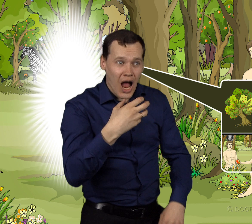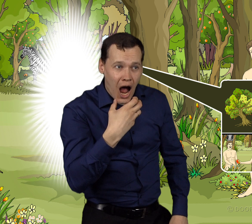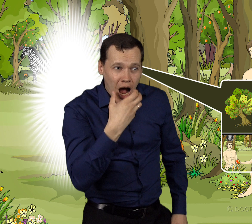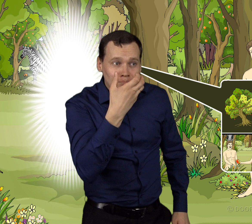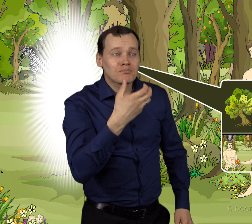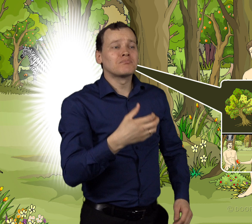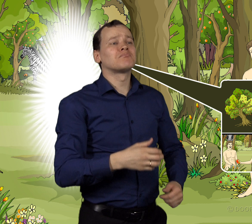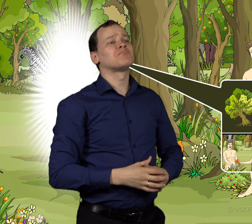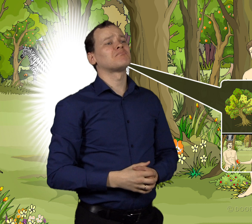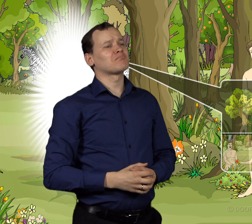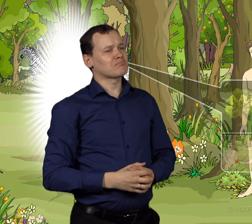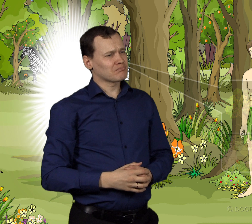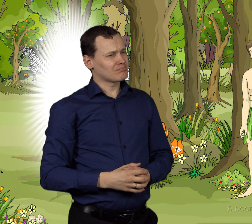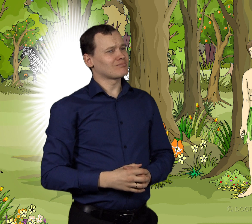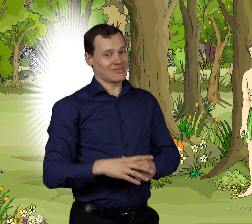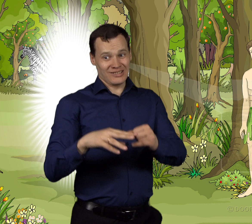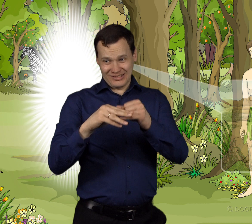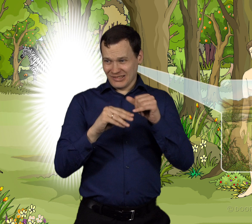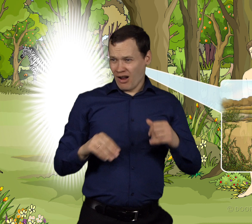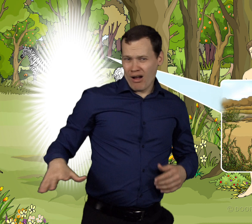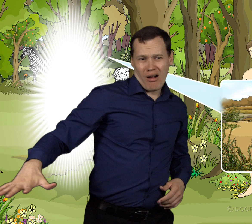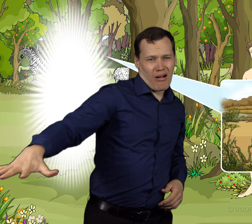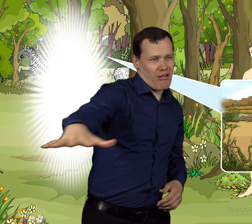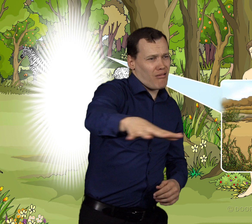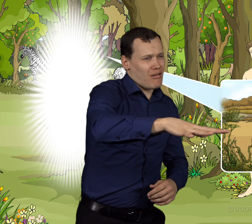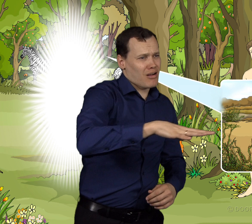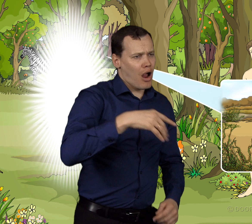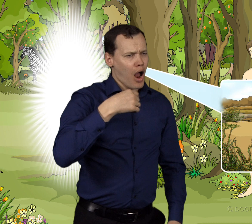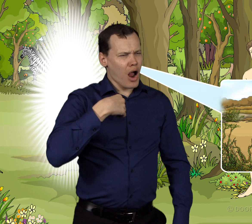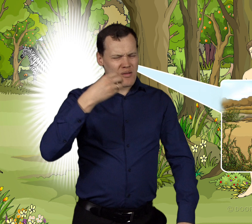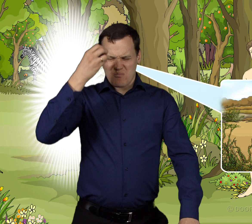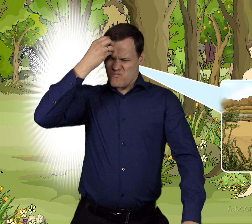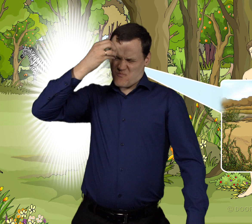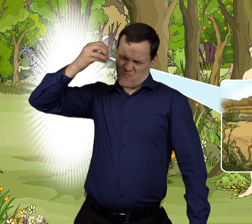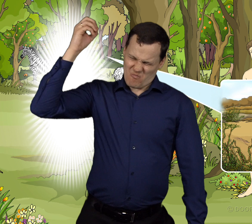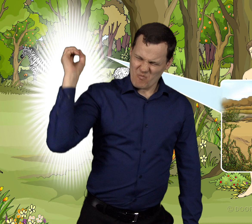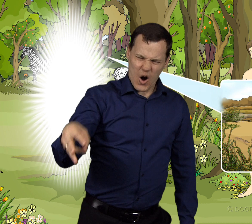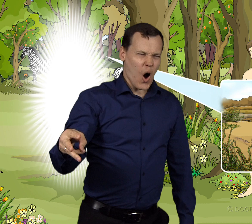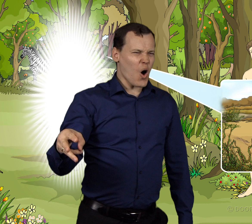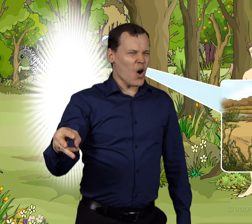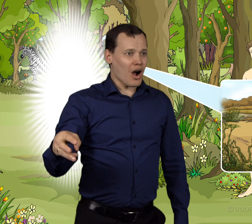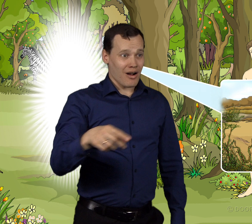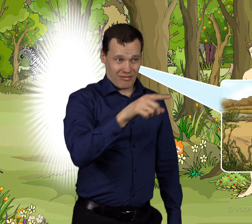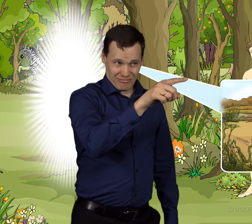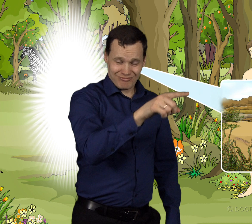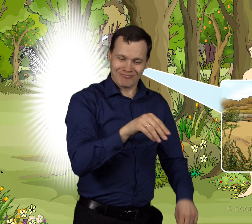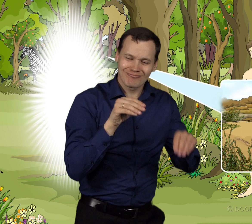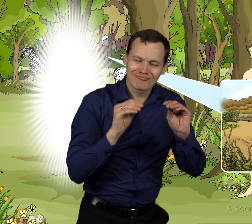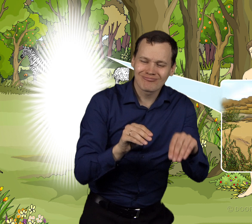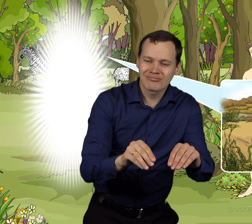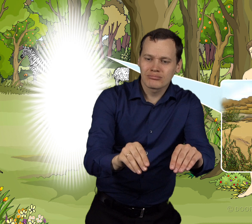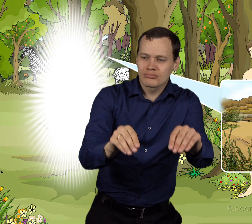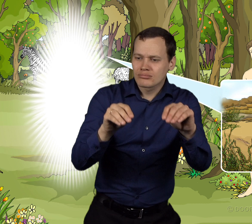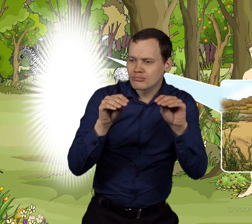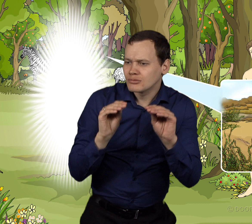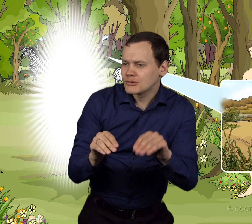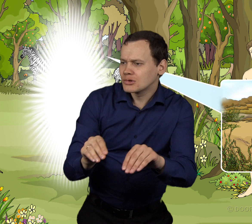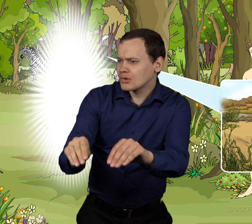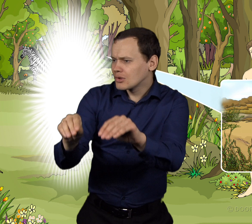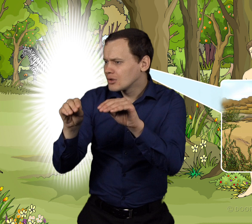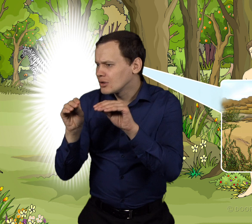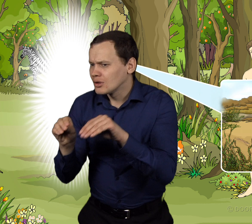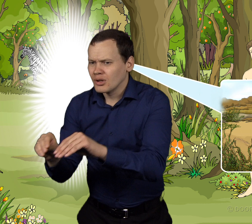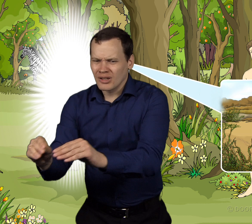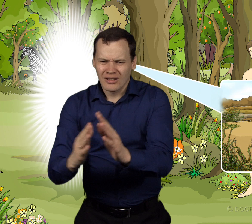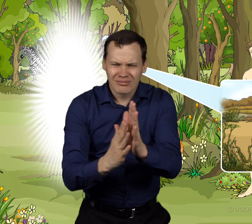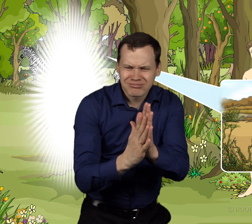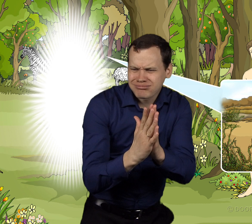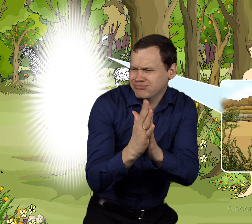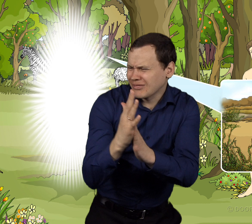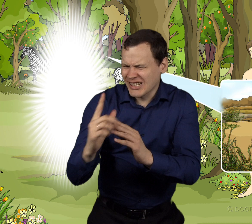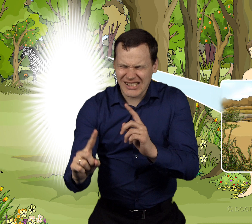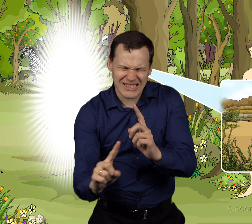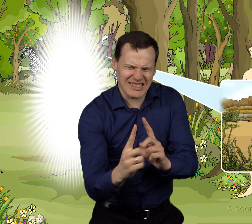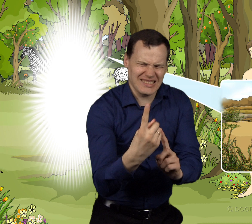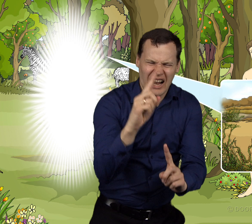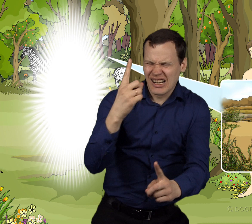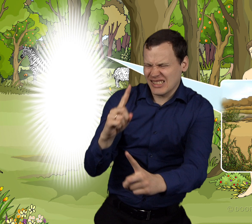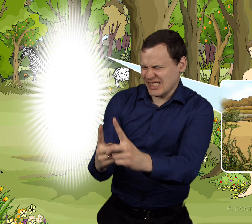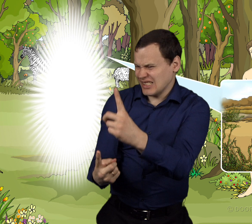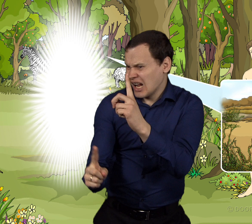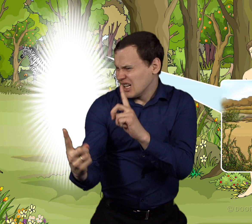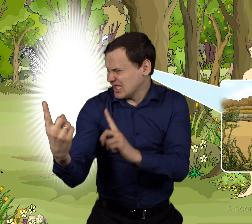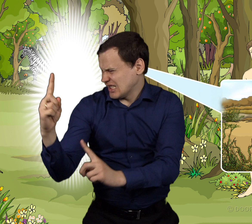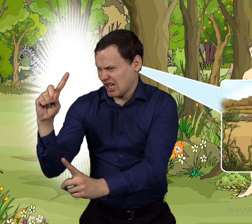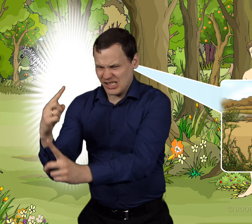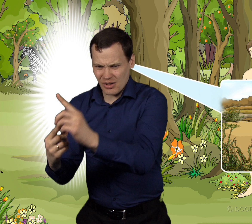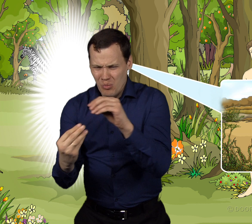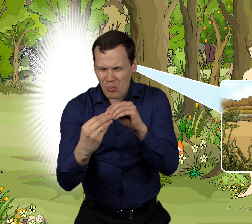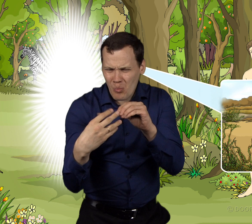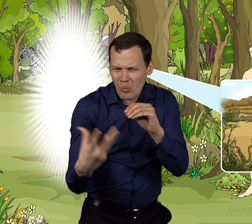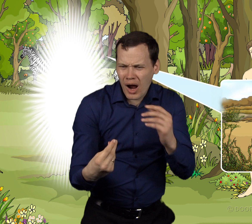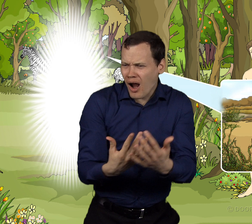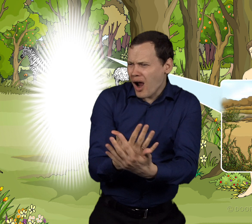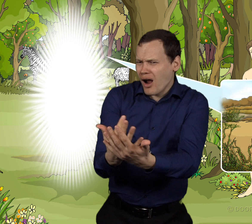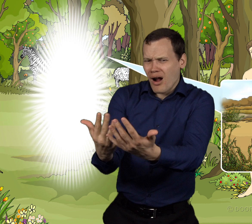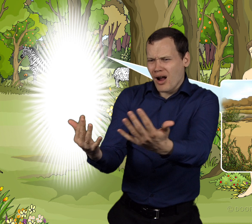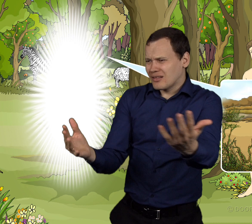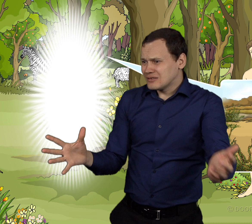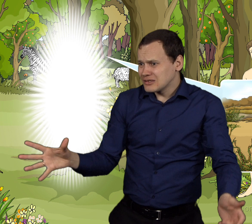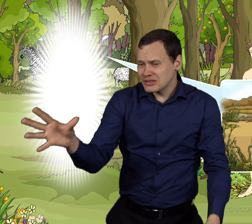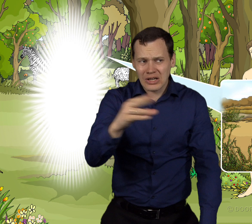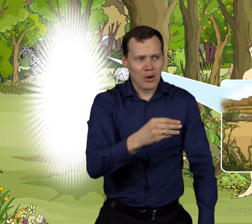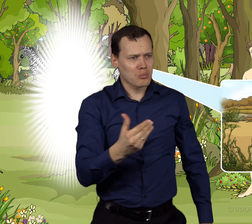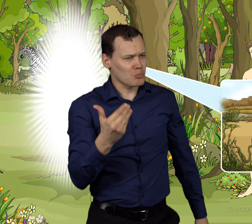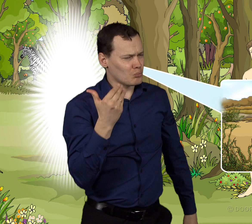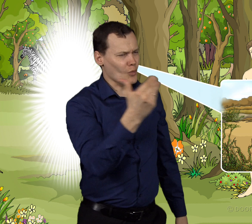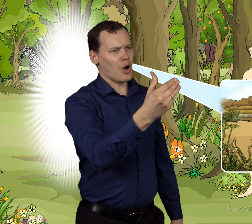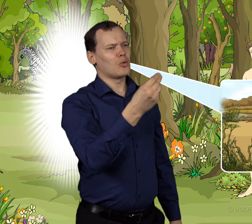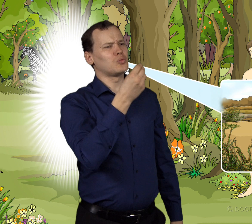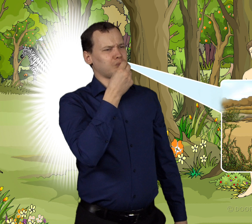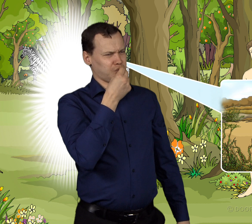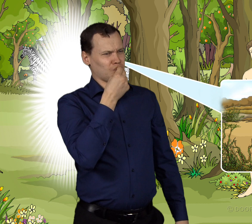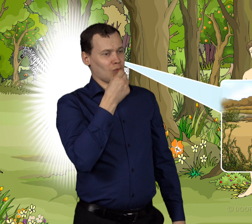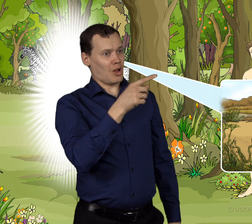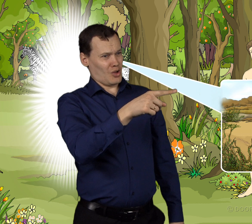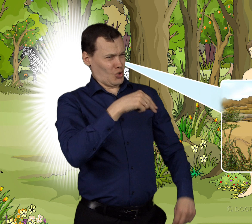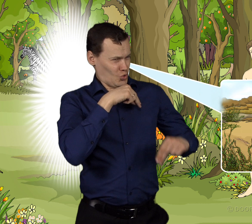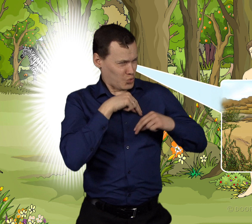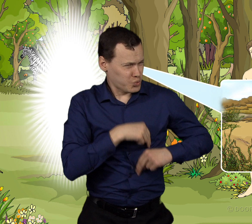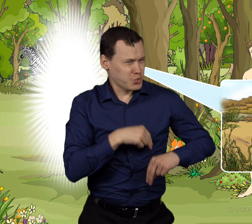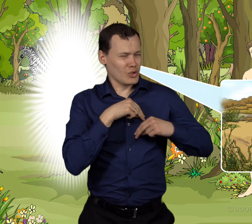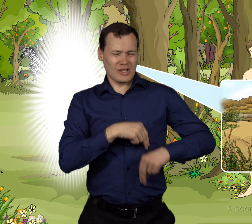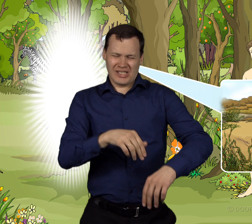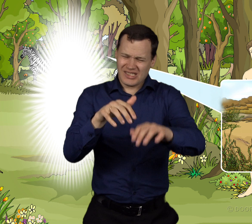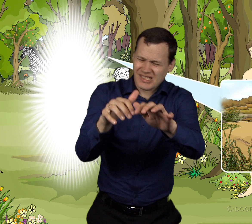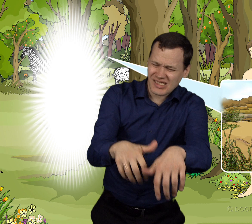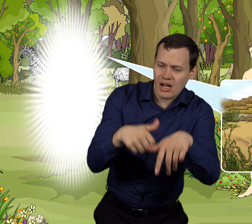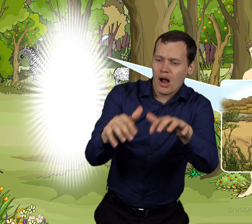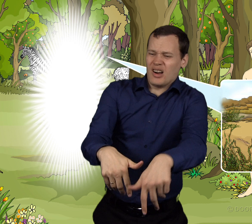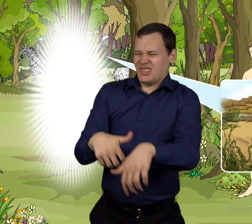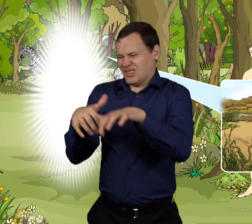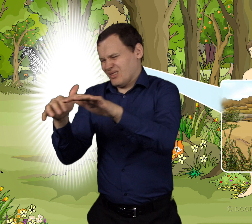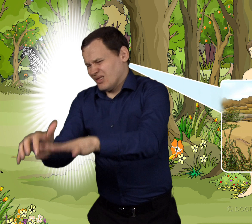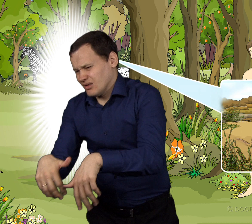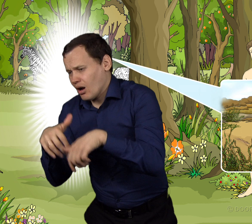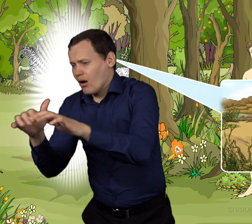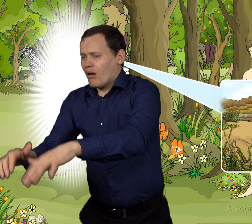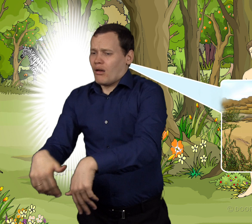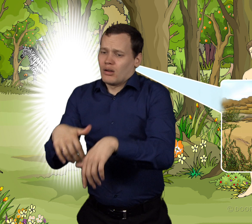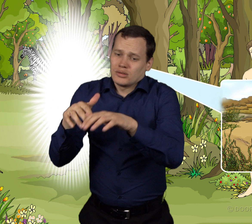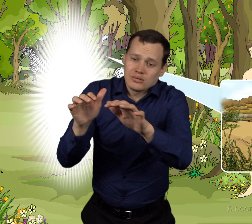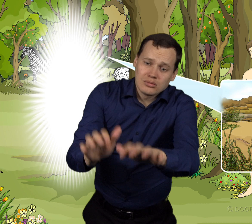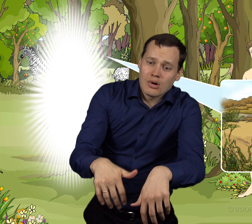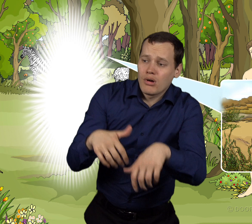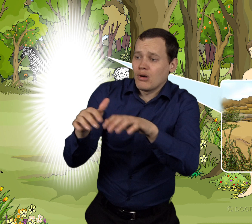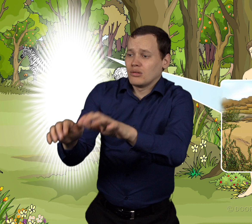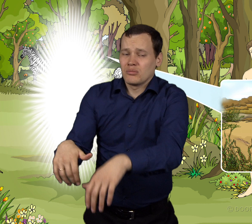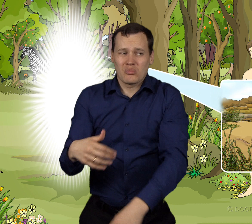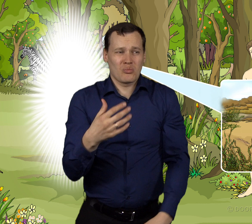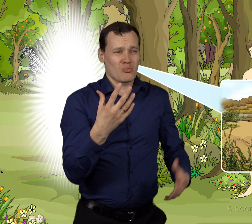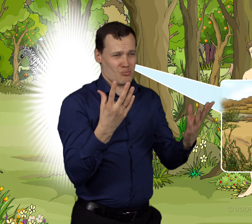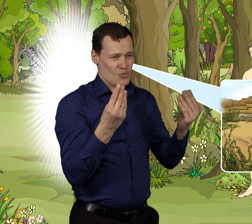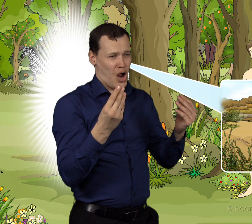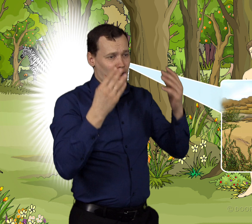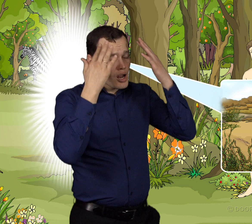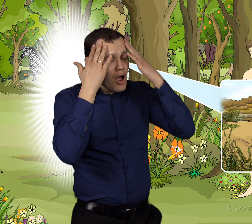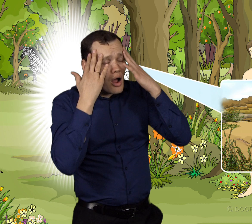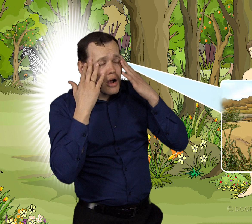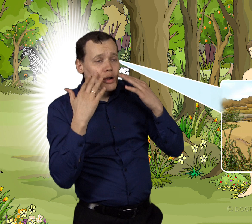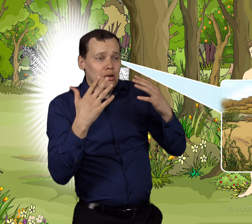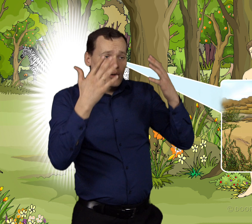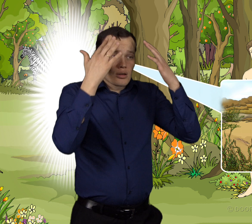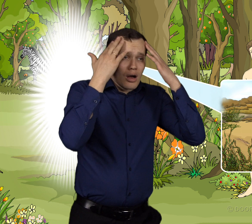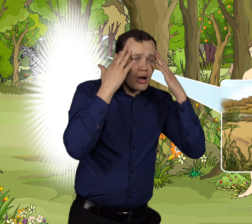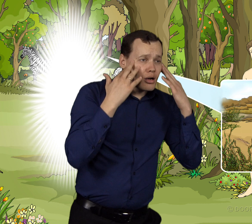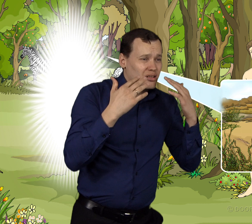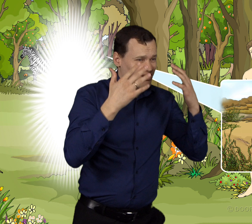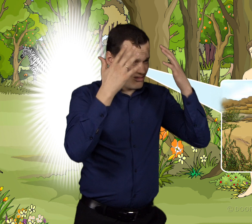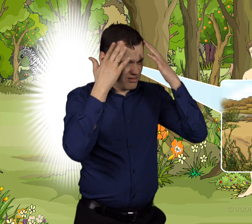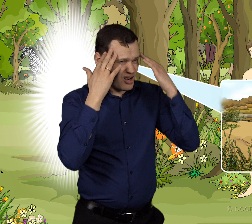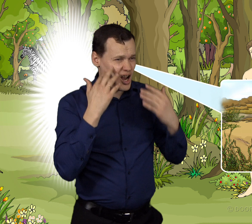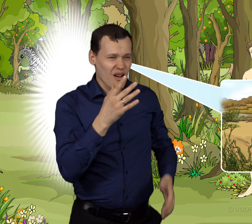through toil you will eat of it all the days of your life. Both thorns and thistles it will yield for you, and you will eat the plants of the field.